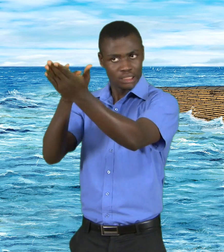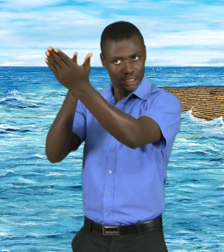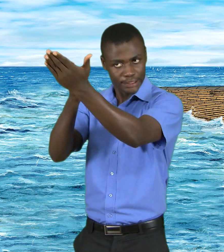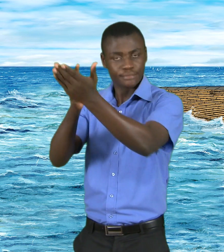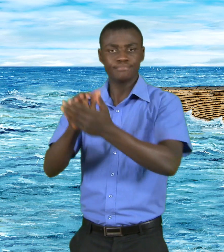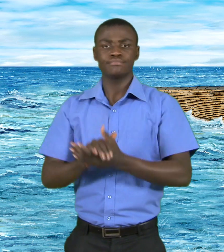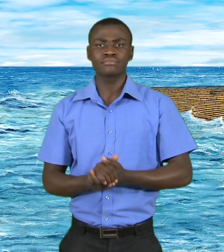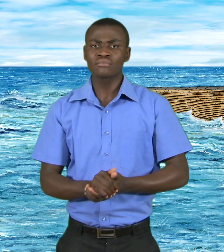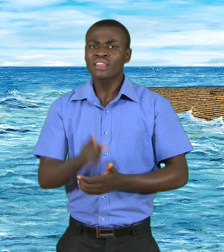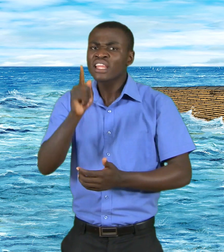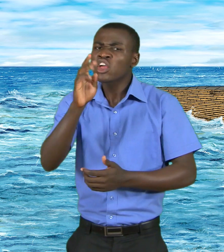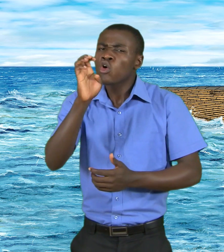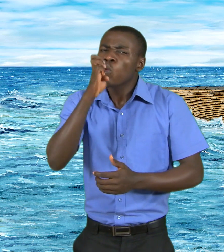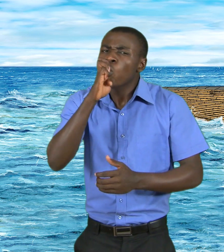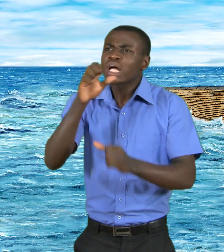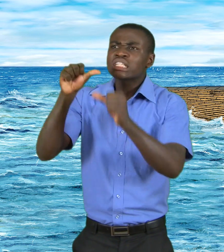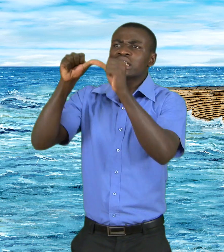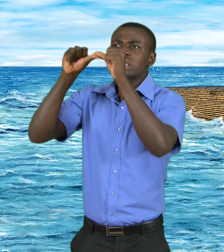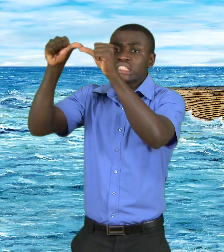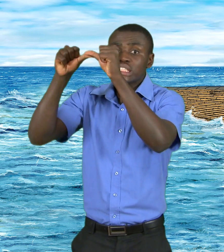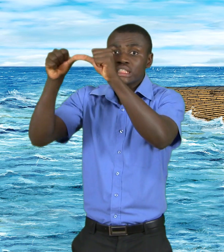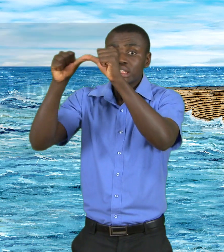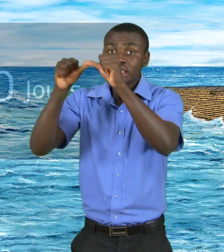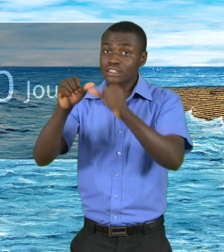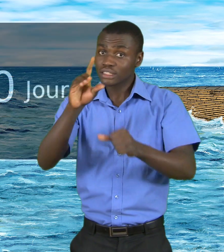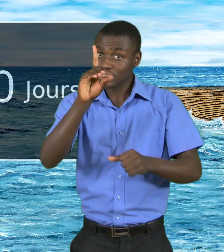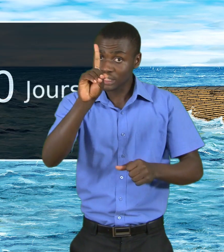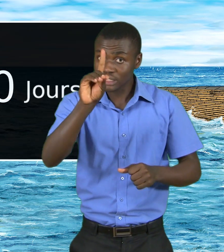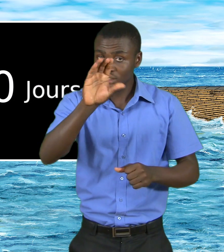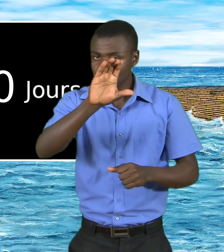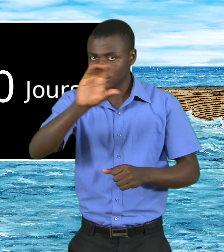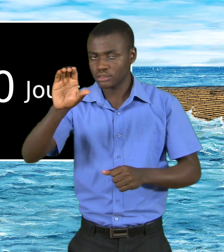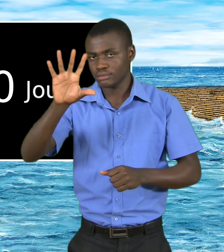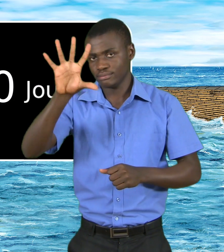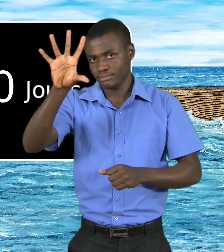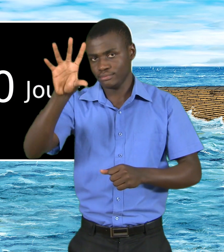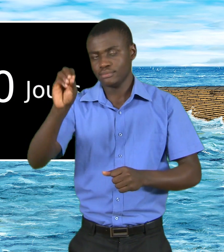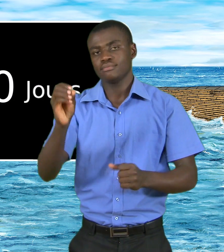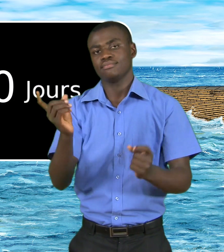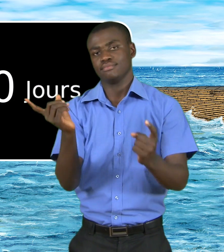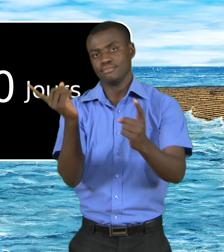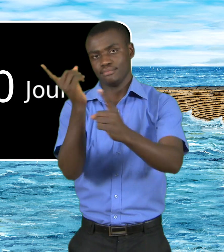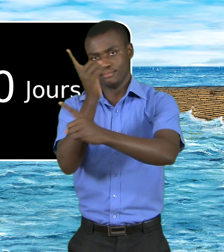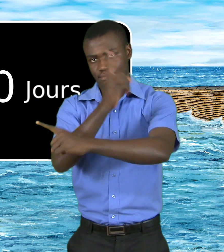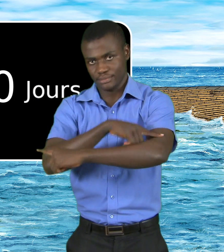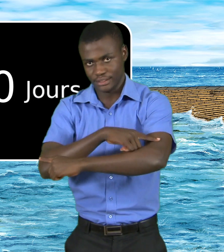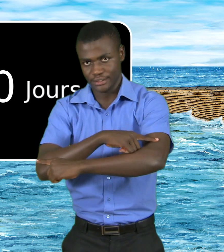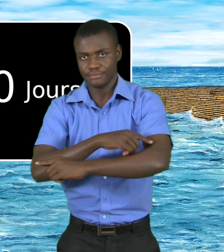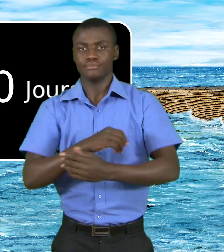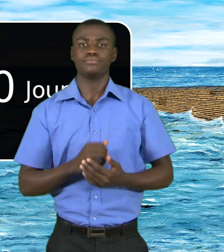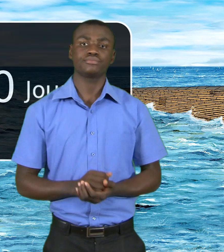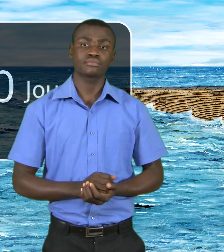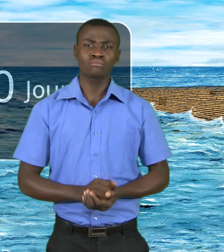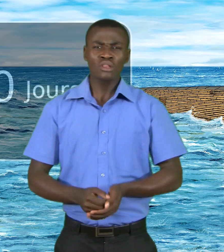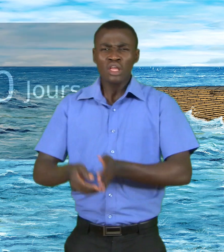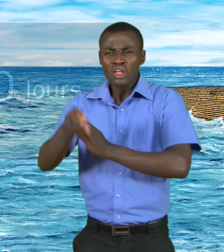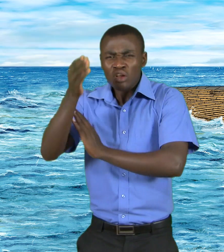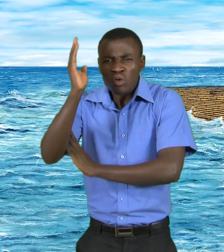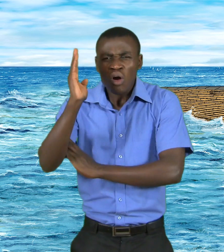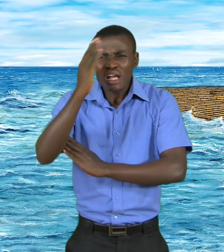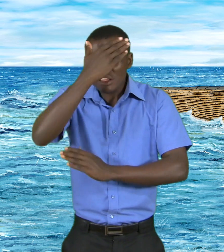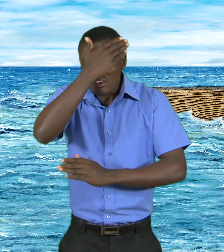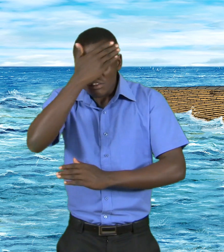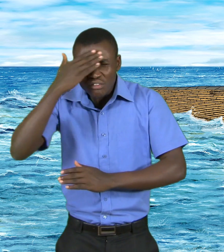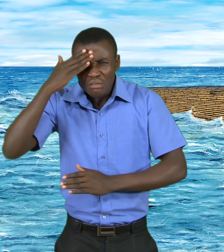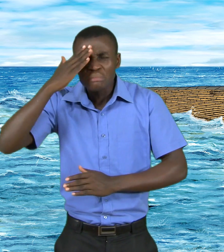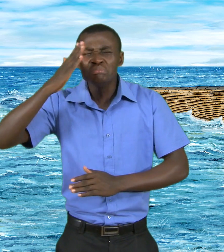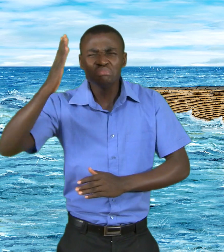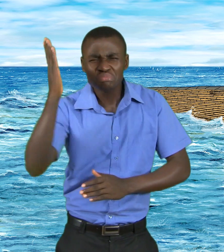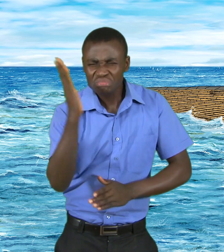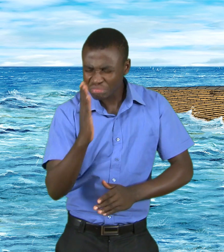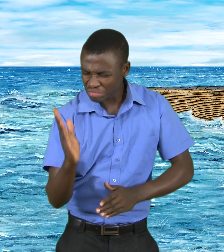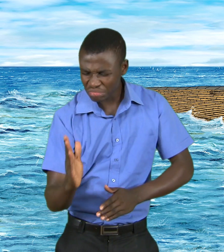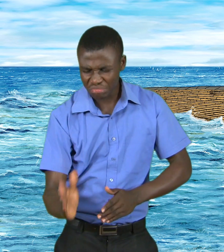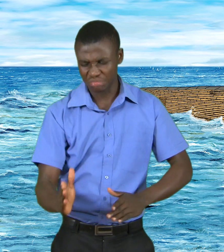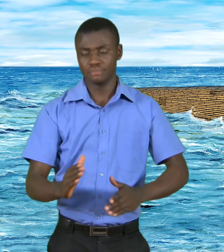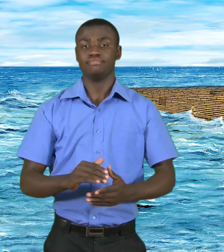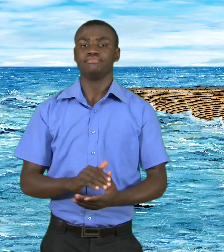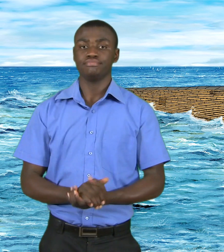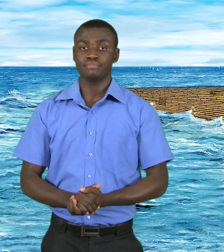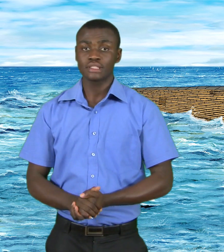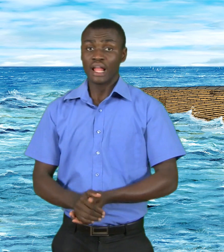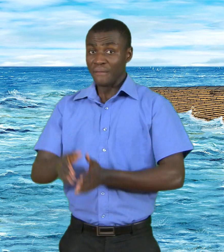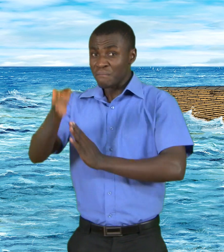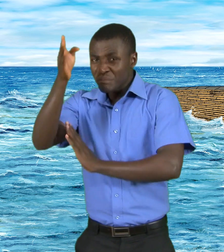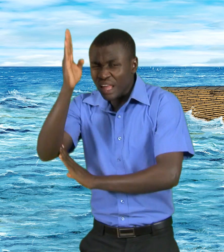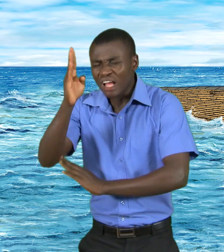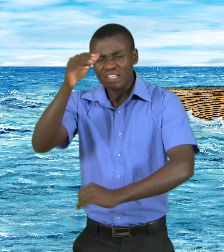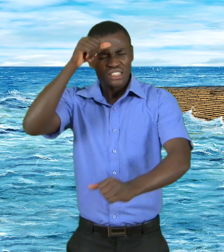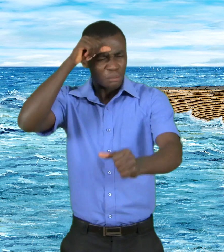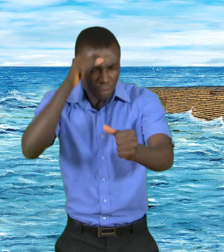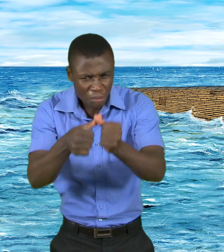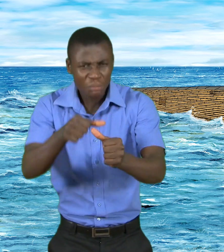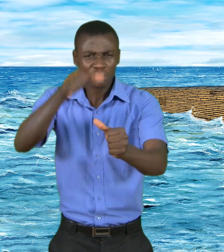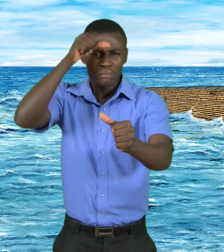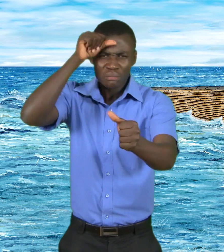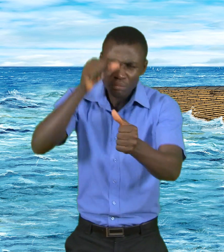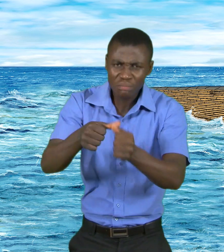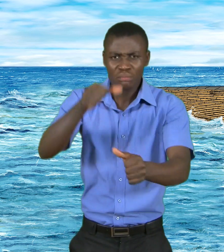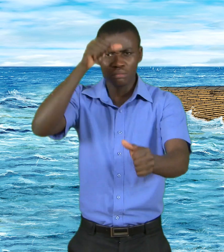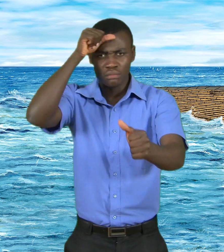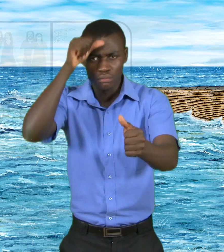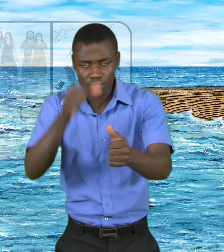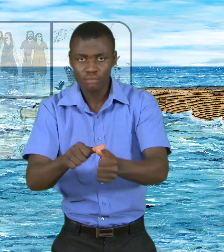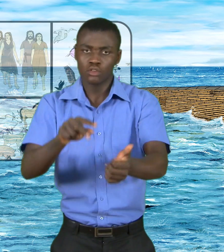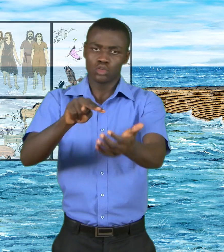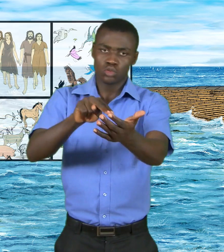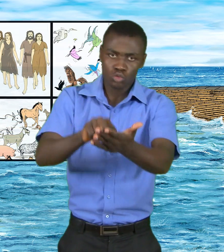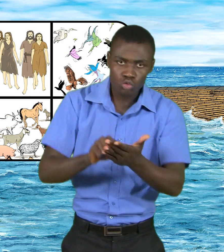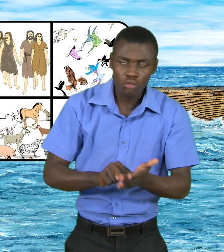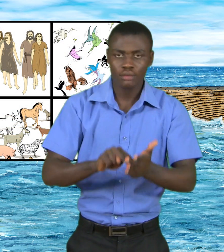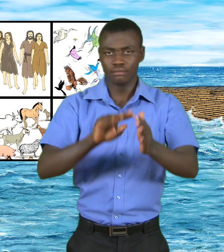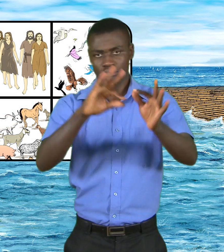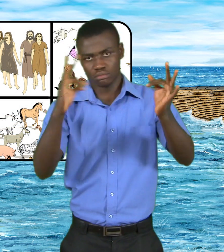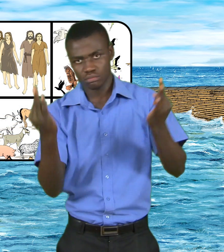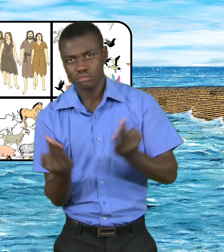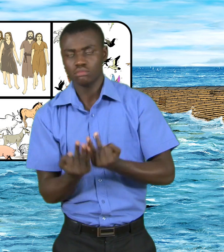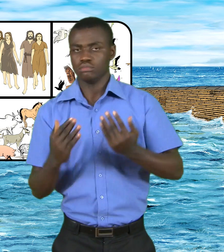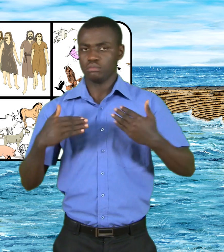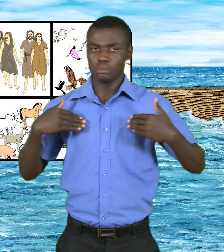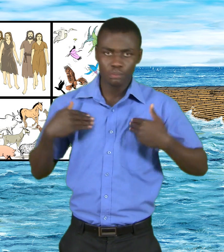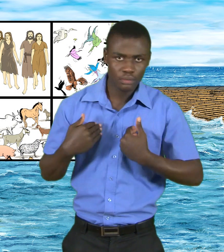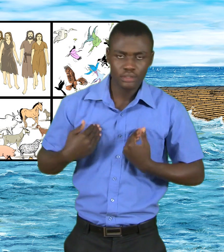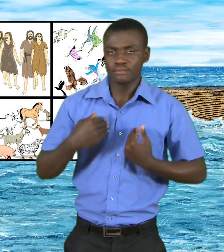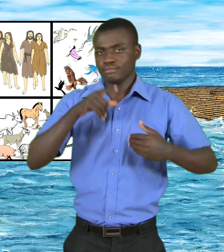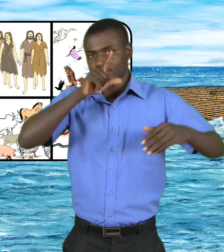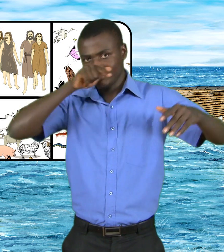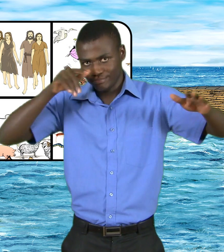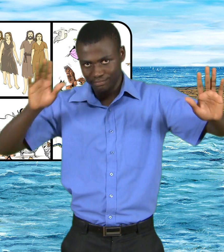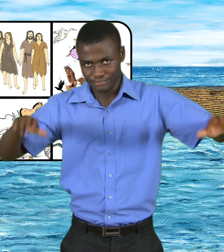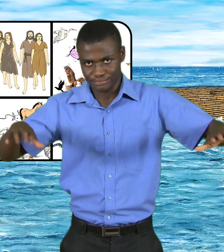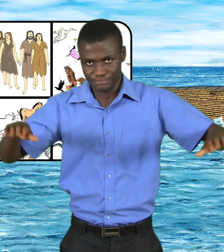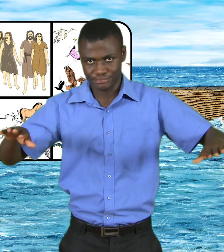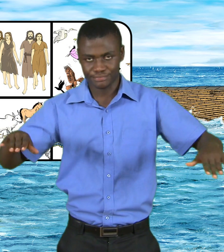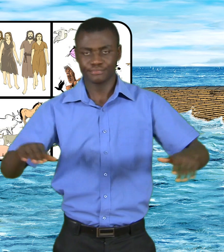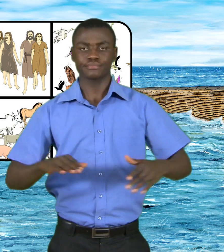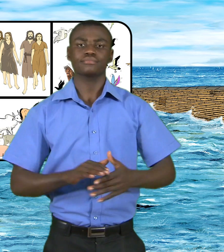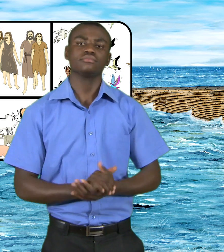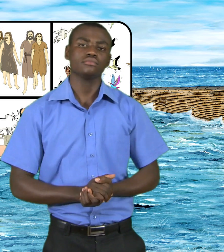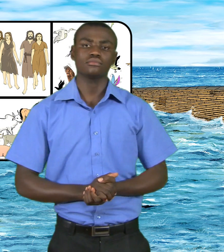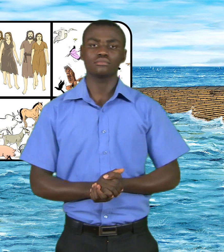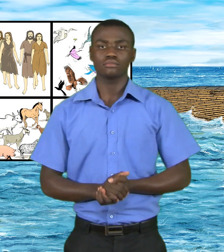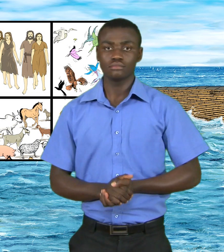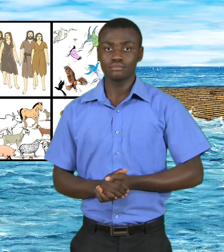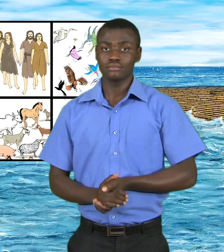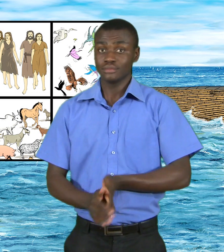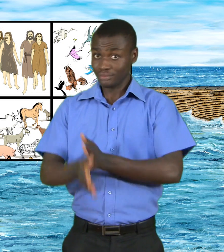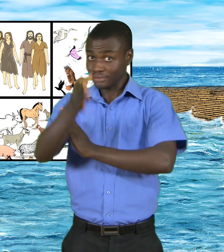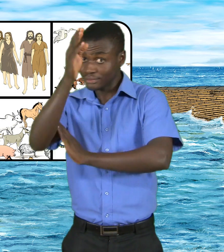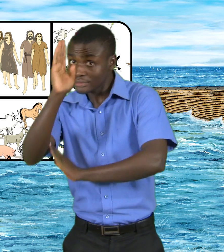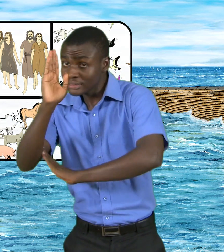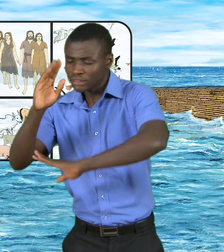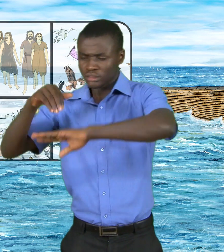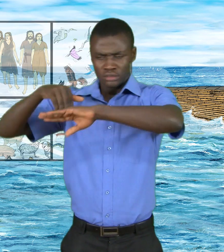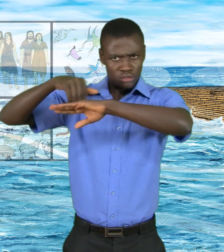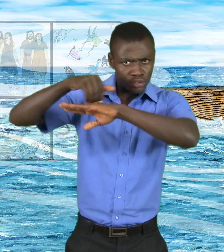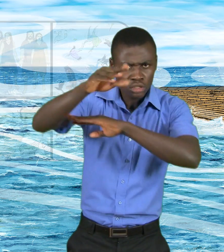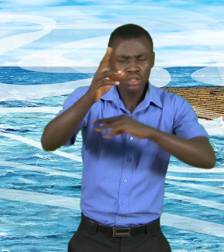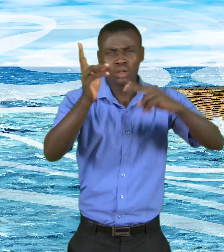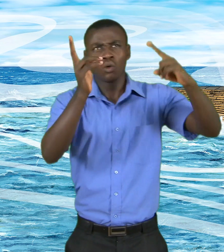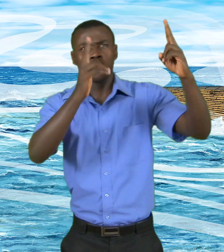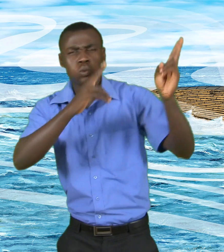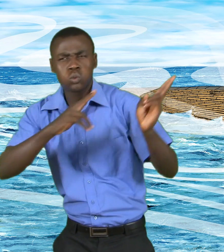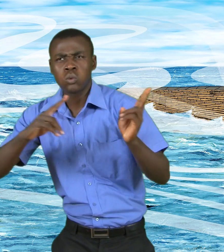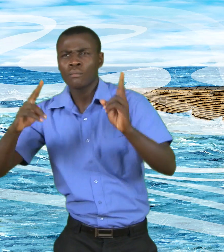And the waters prevailed upon the earth for 150 days. But God remembered Noah and all the animals and livestock that were with him in the ark.